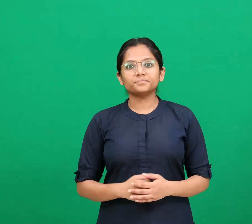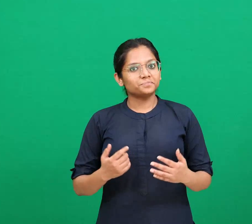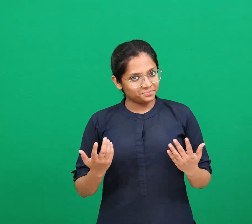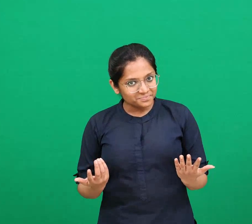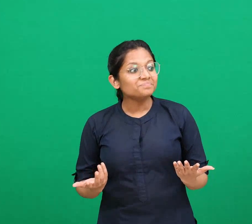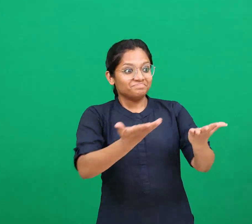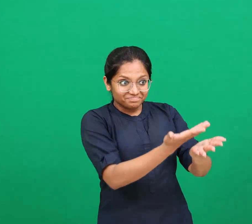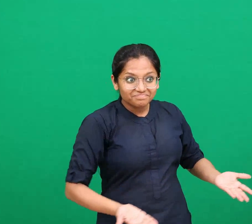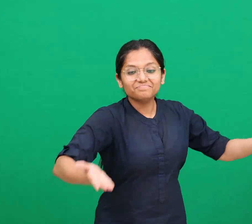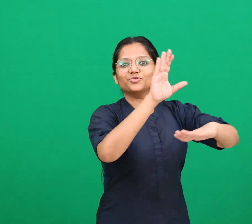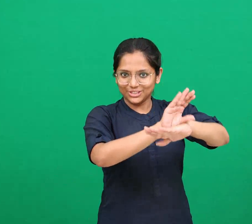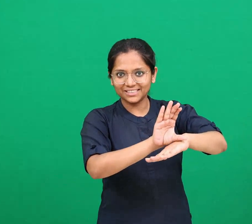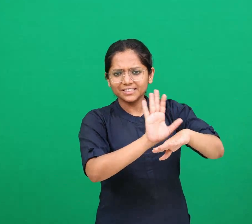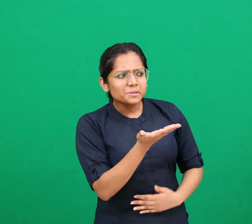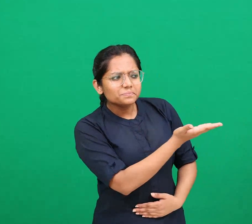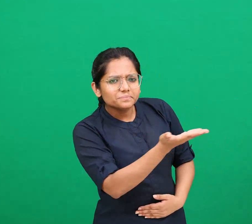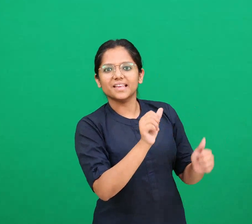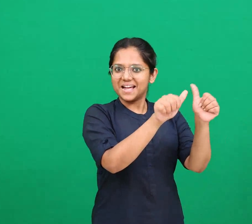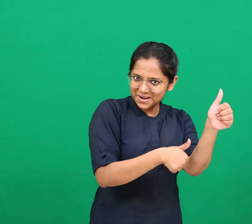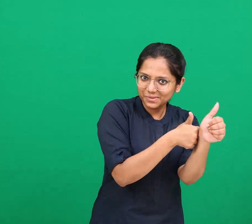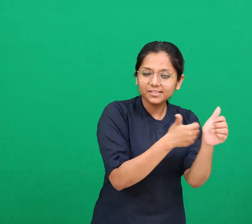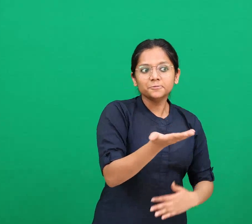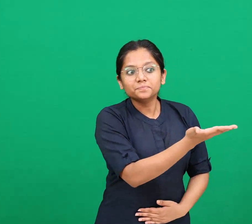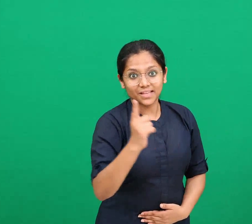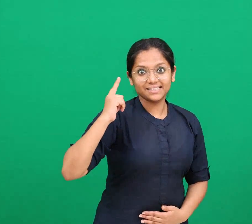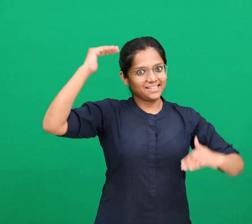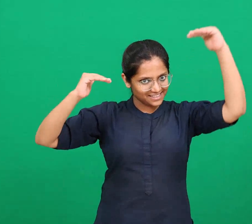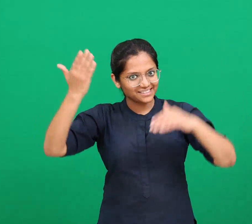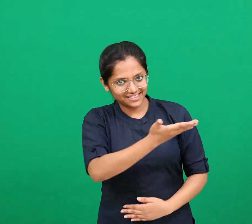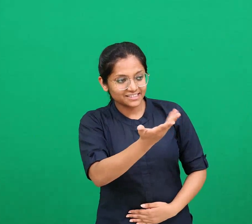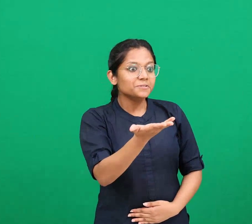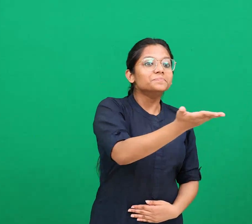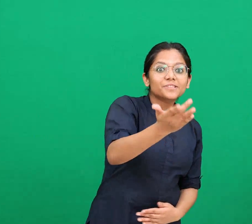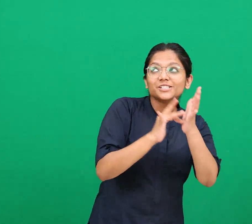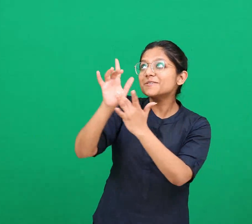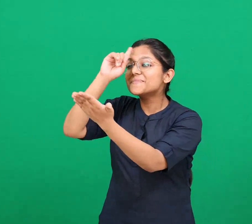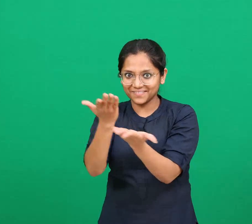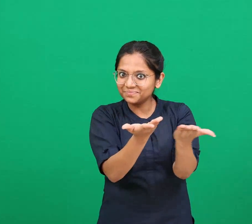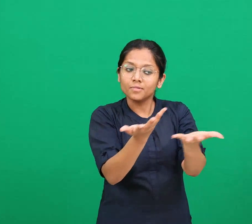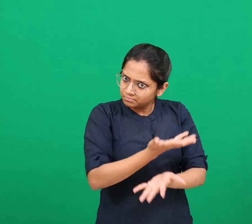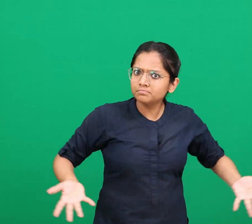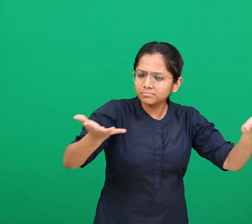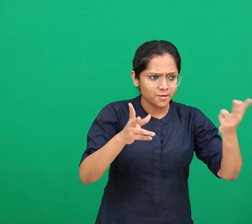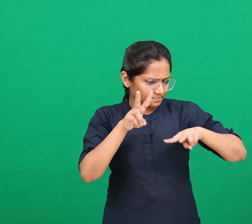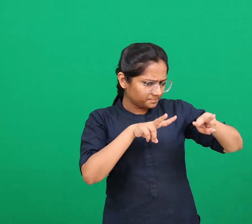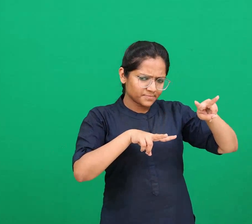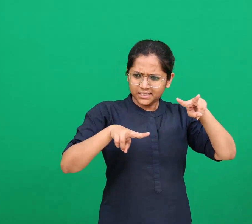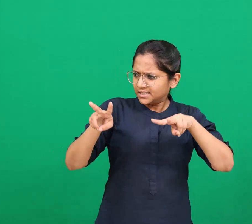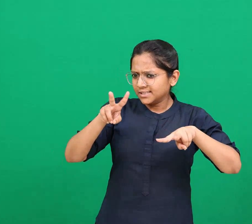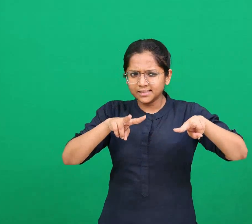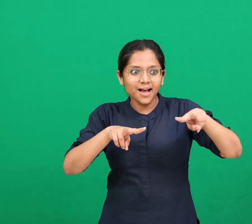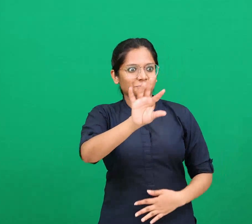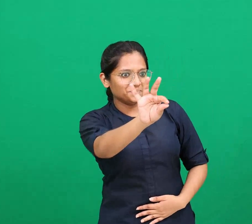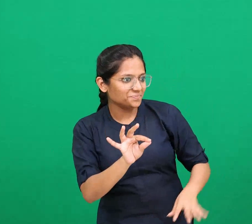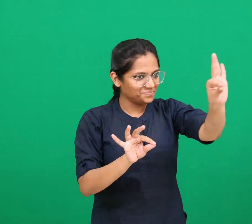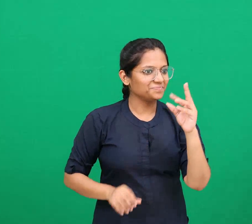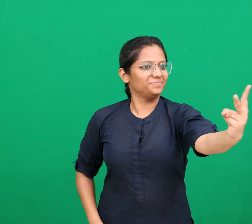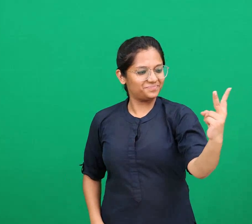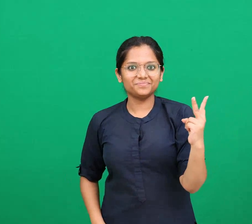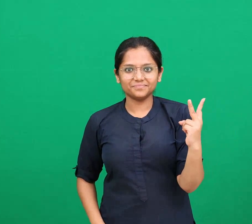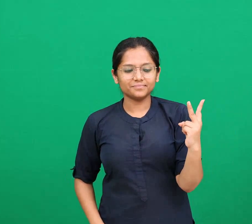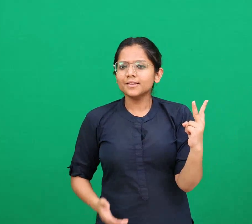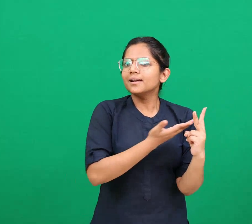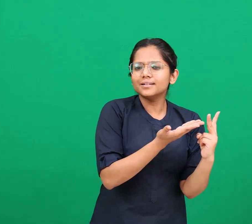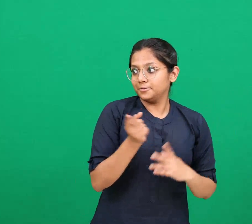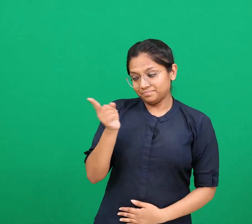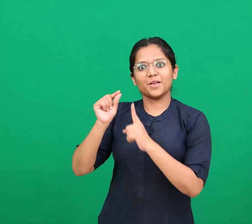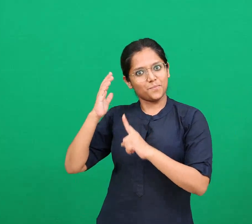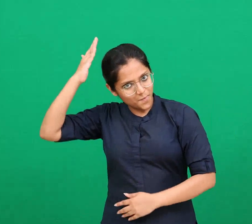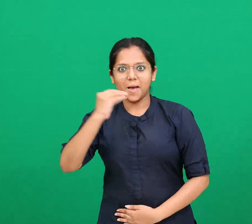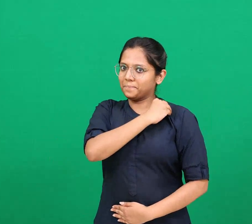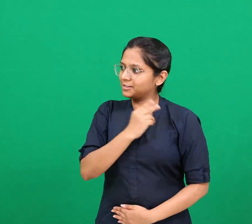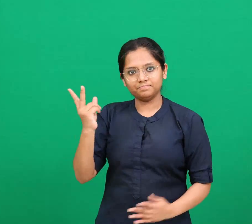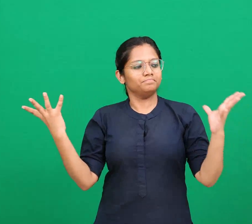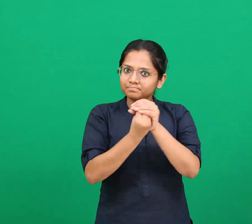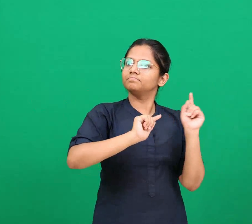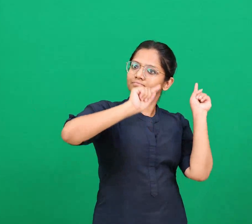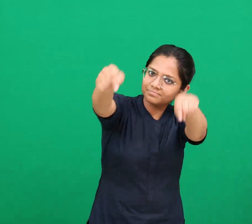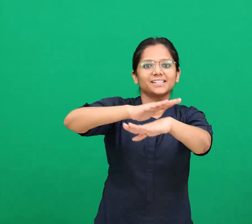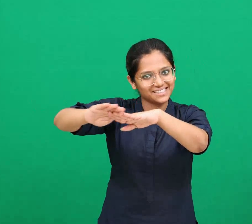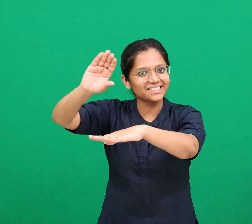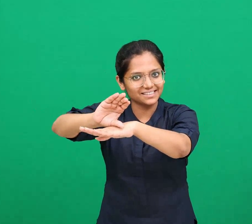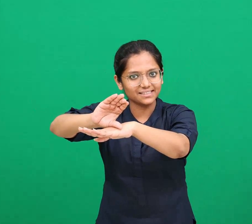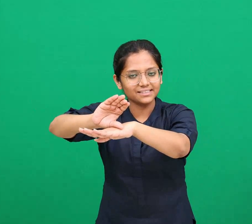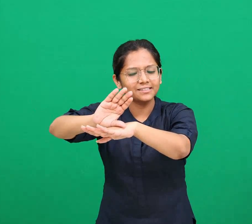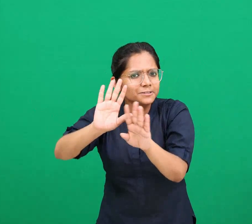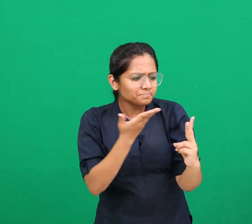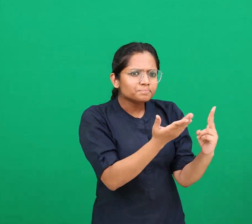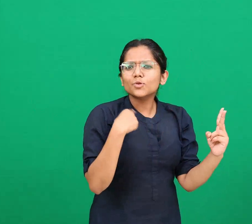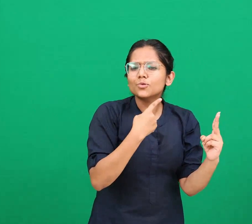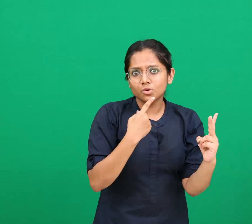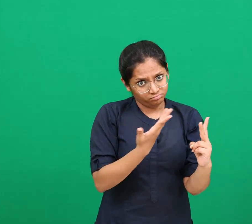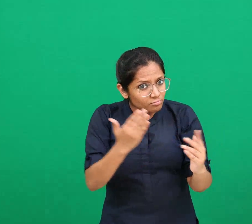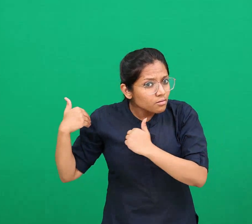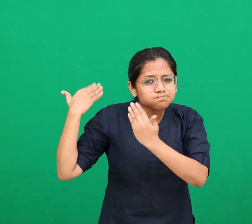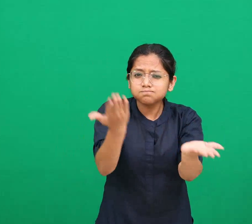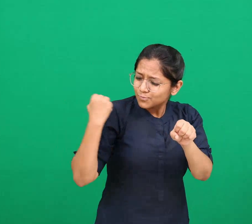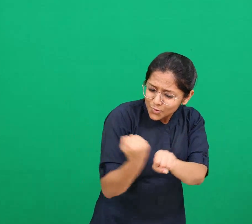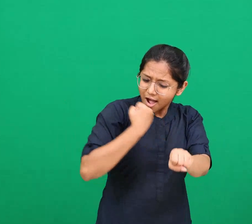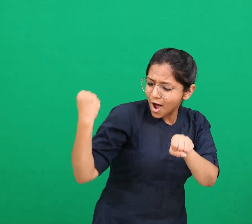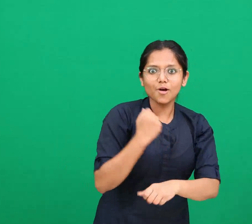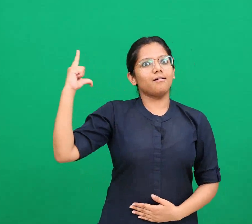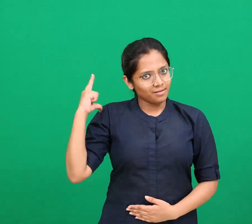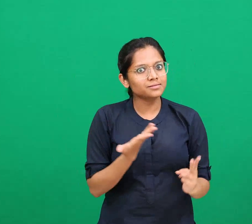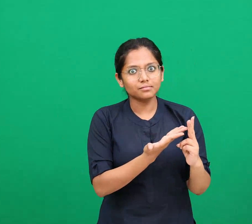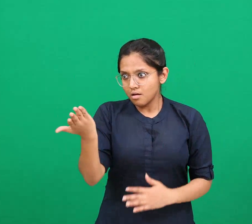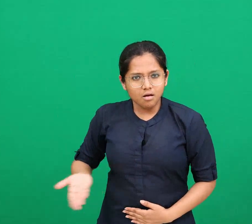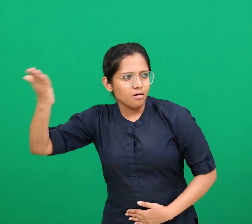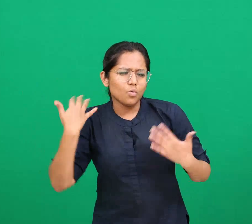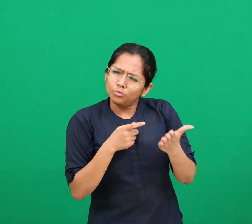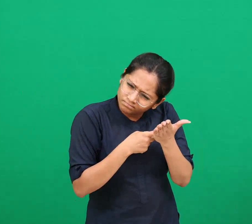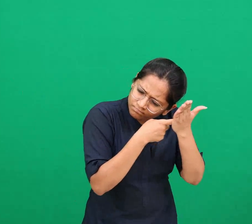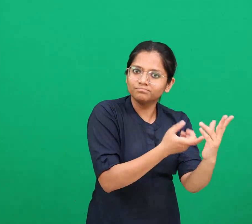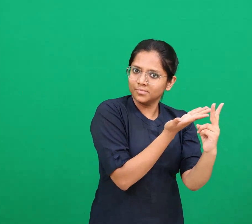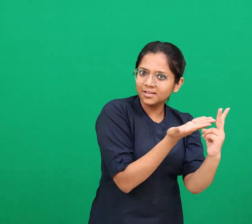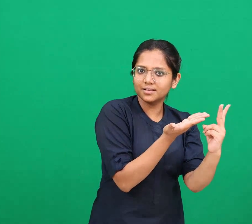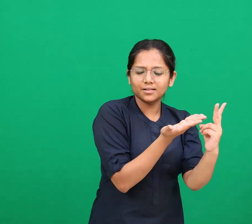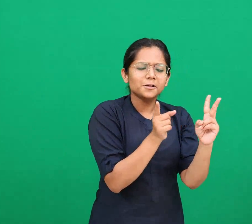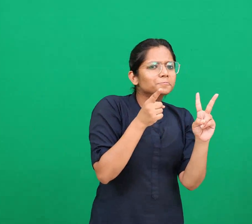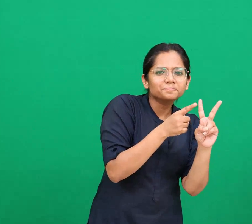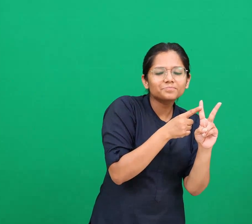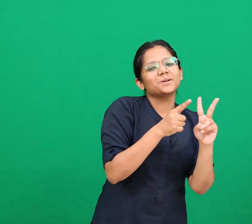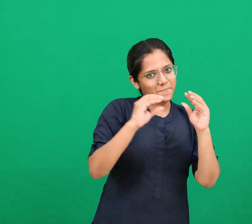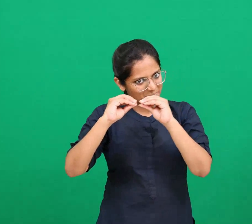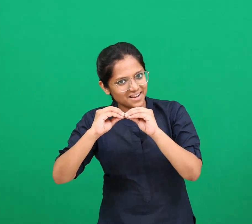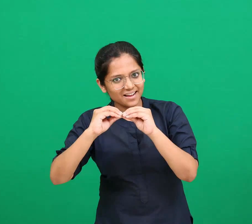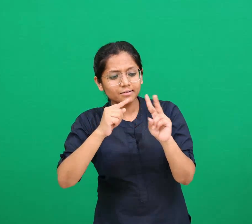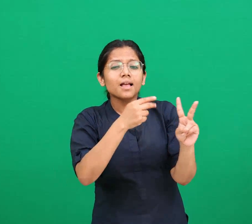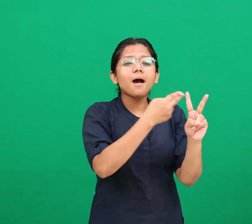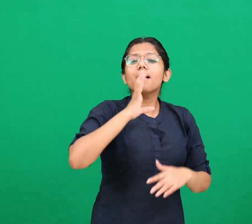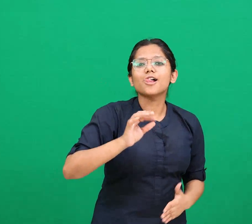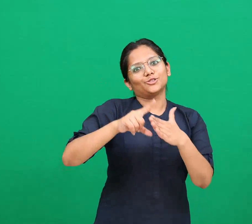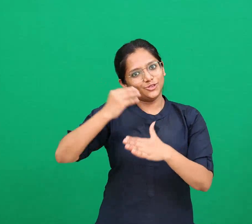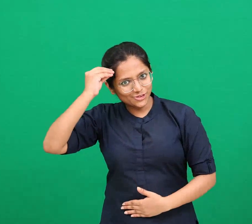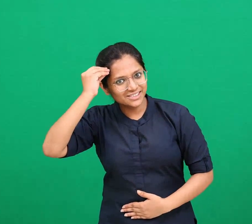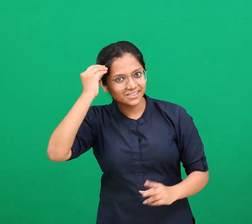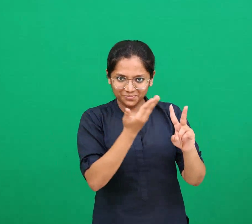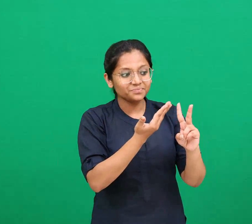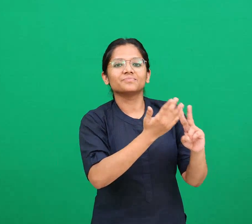Then the apostles and elders, with the whole church, decided to select men from among them to send to Antioch with Paul and Barnabas.